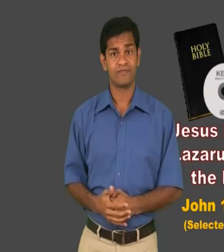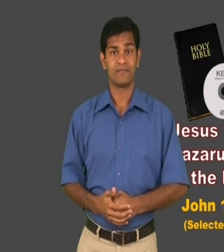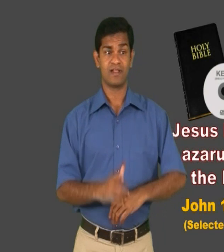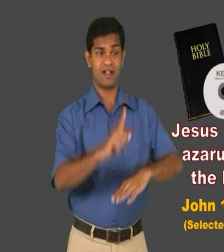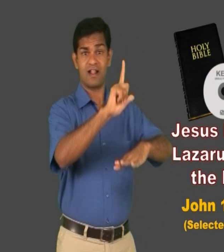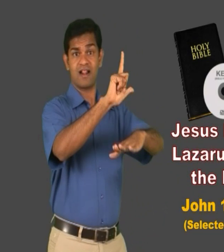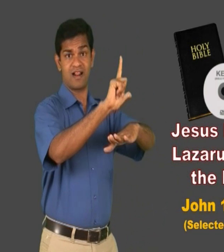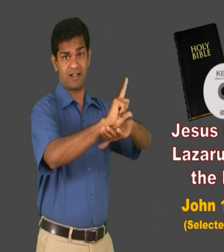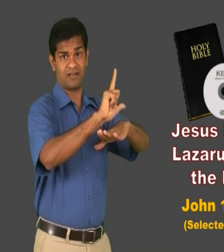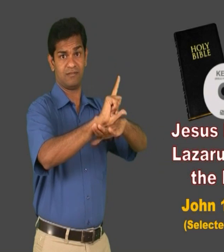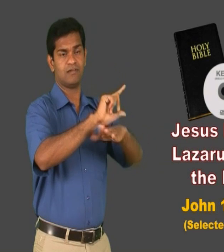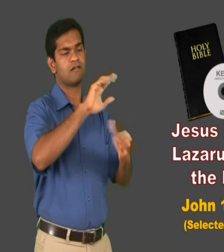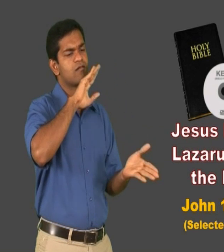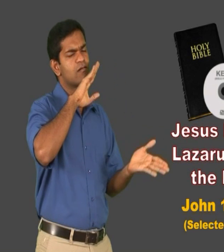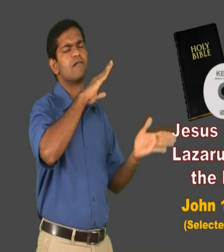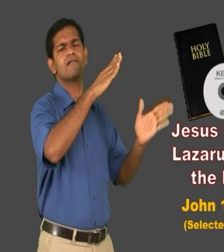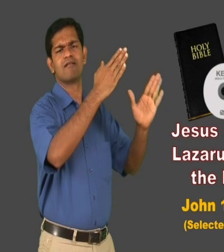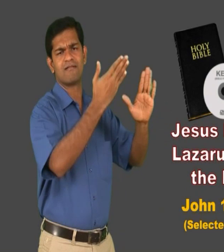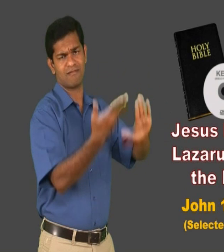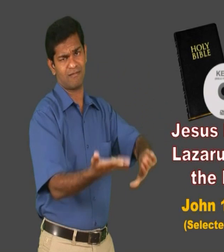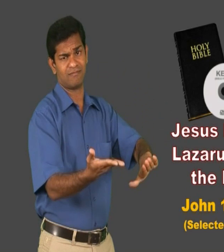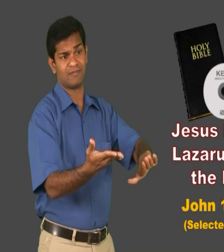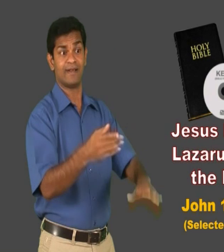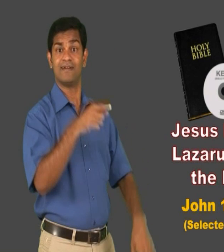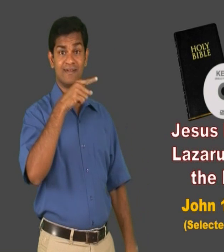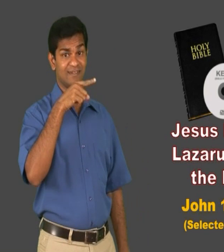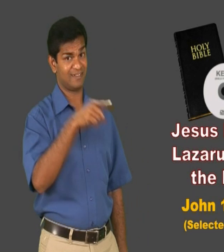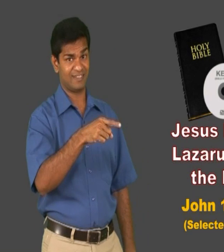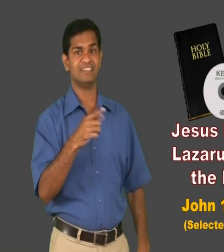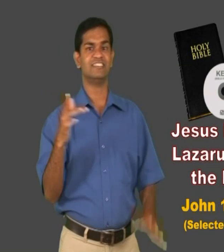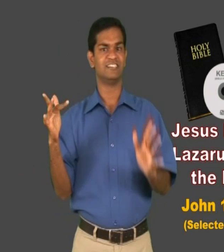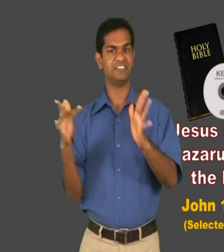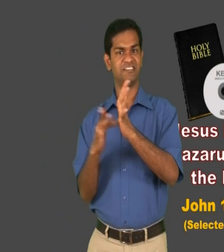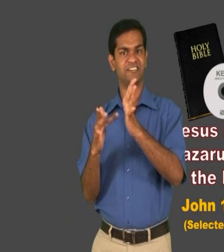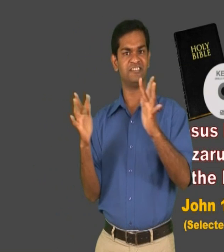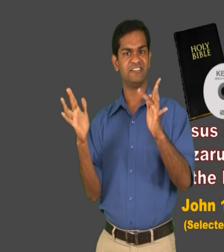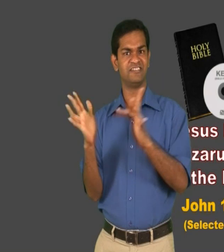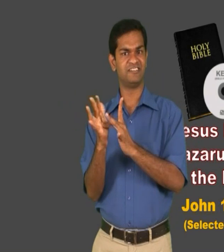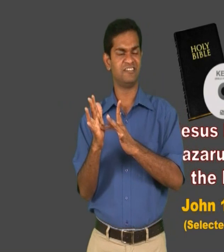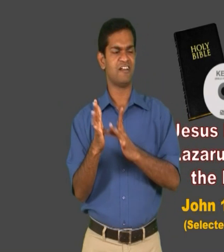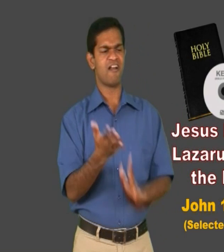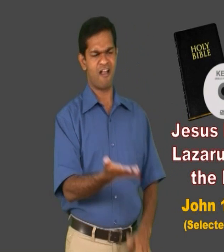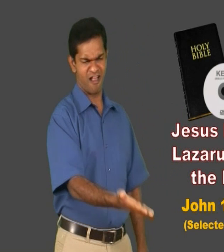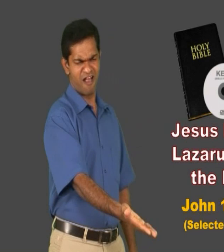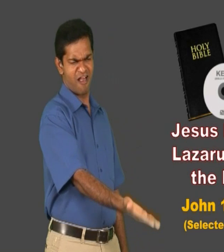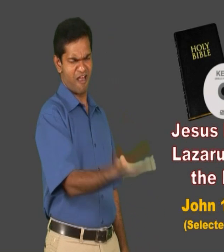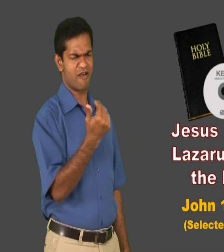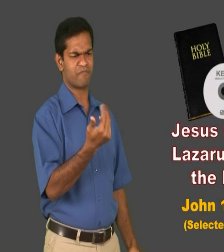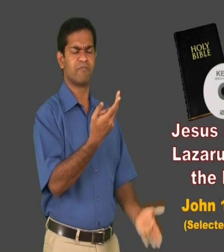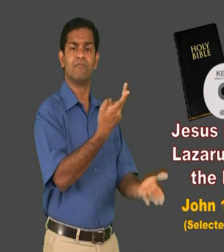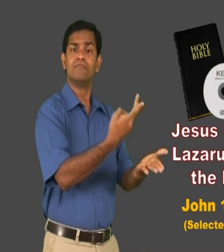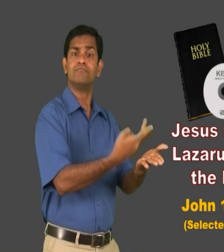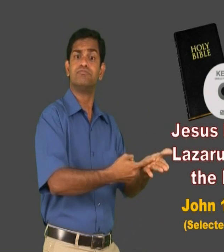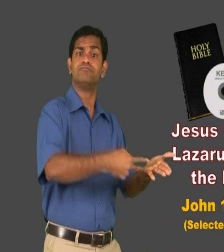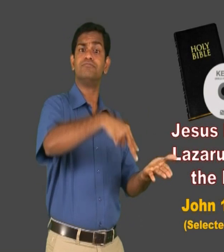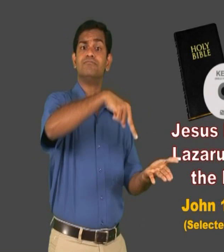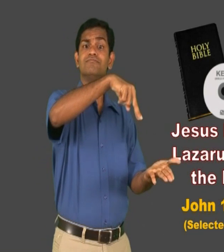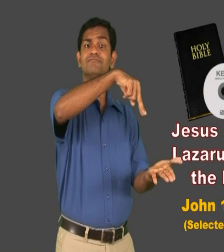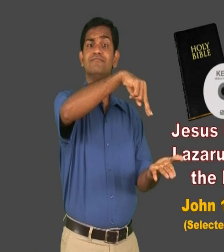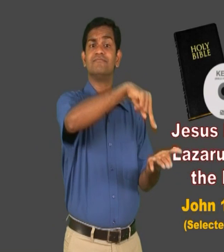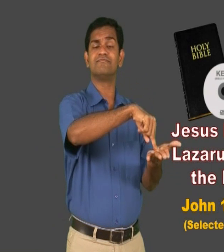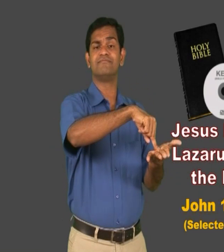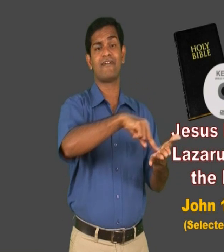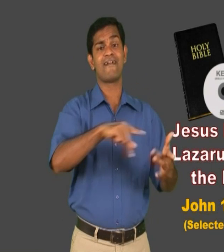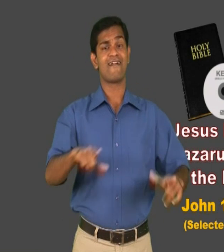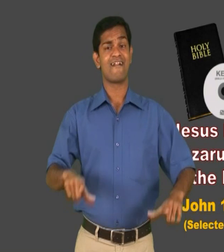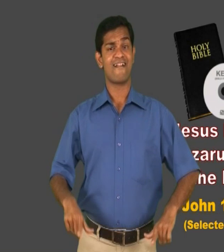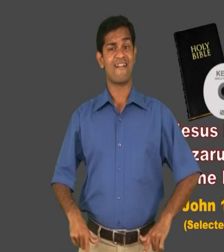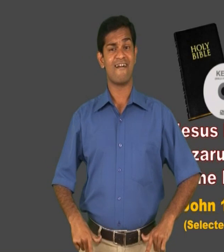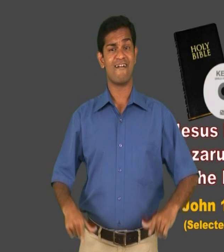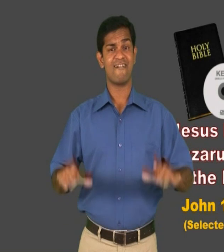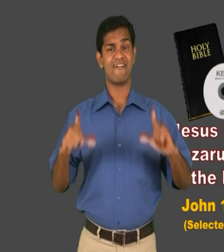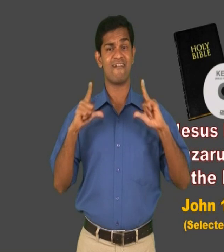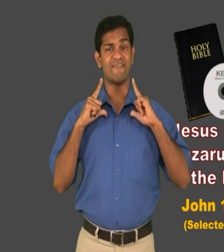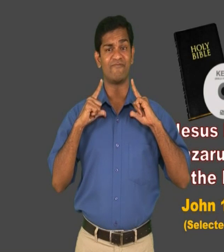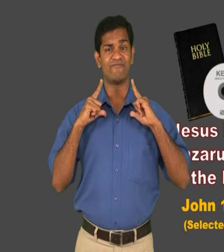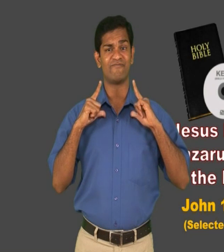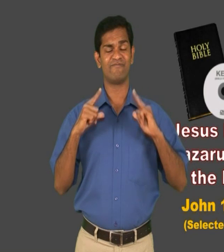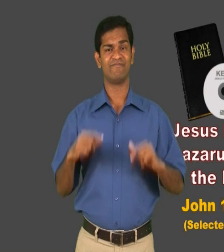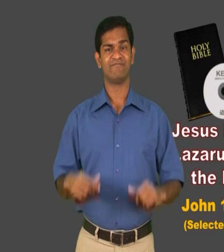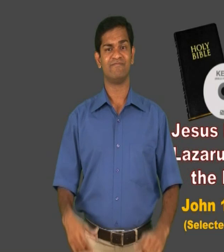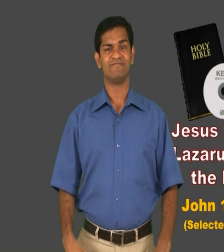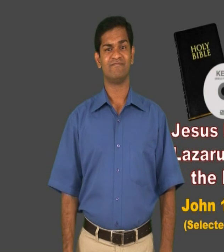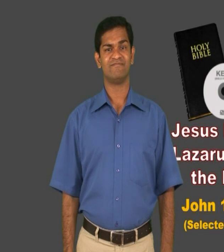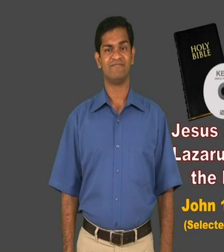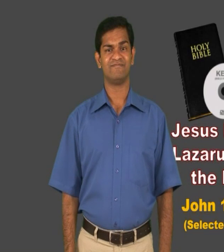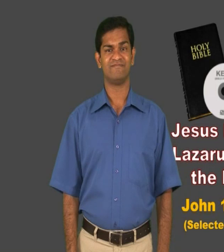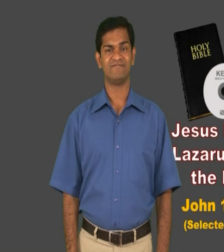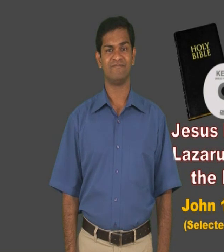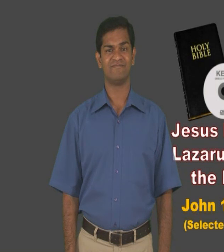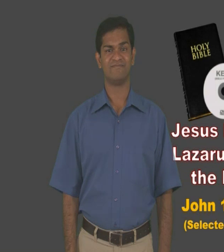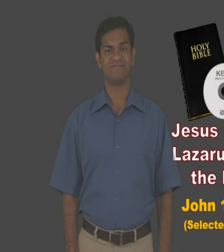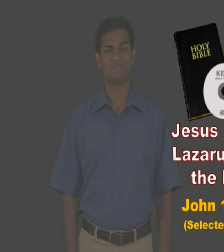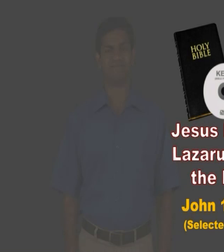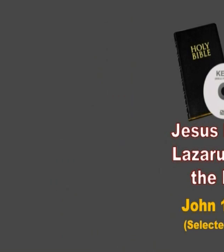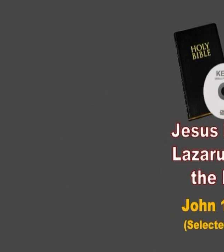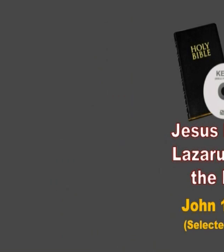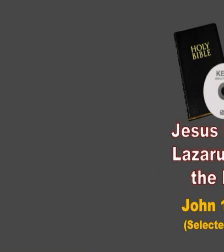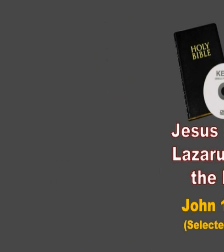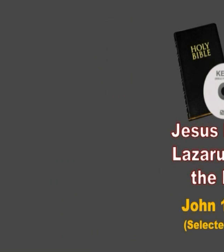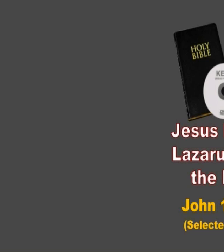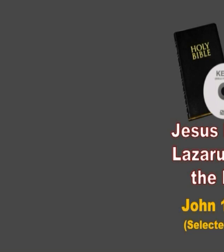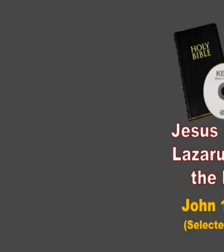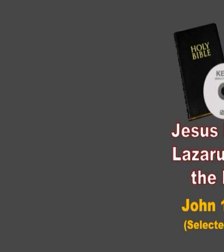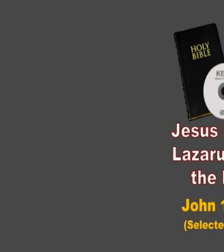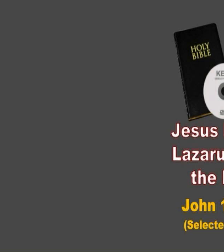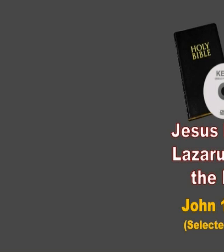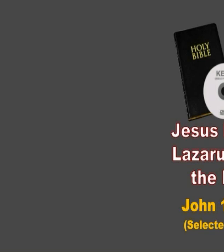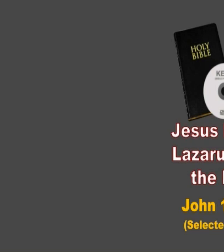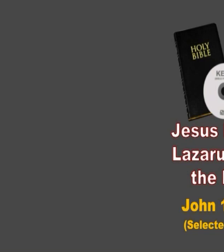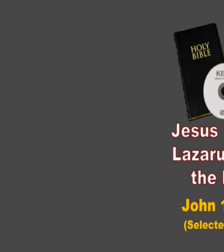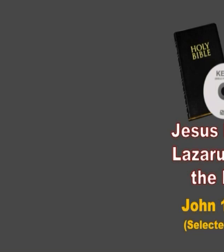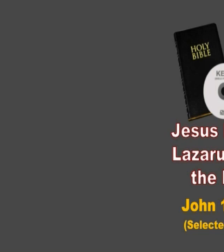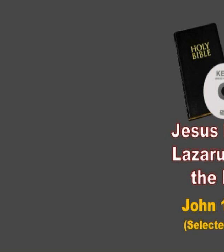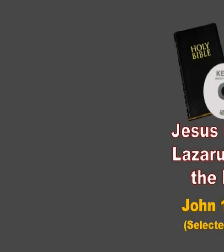Jesus raises Lazarus from the dead